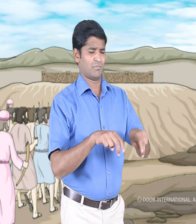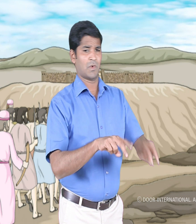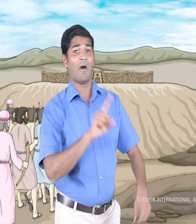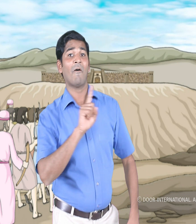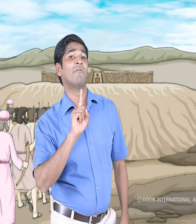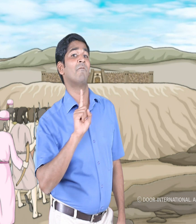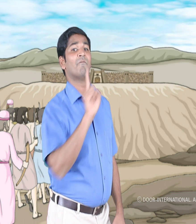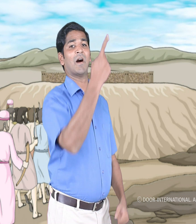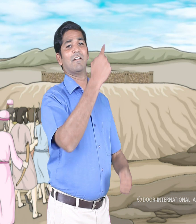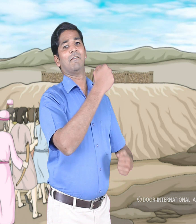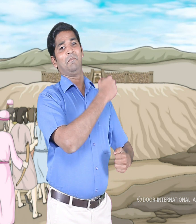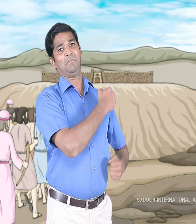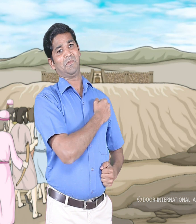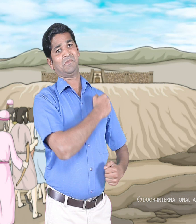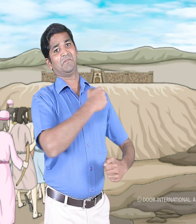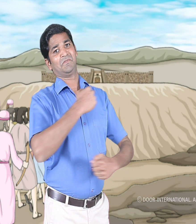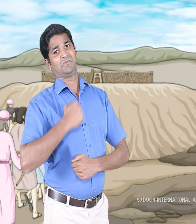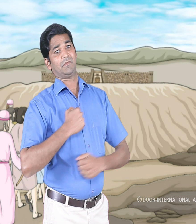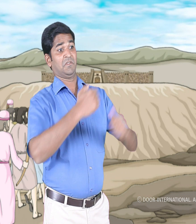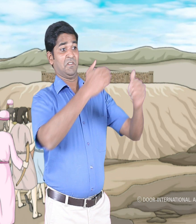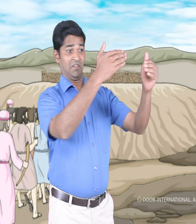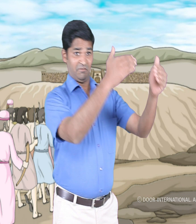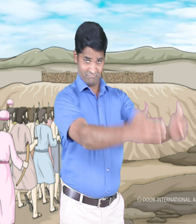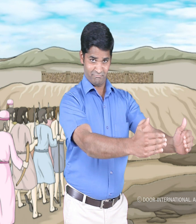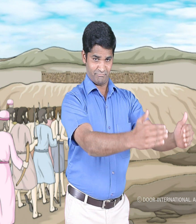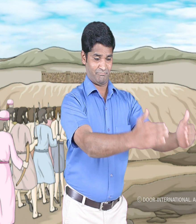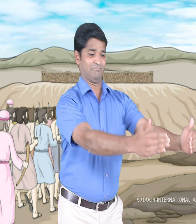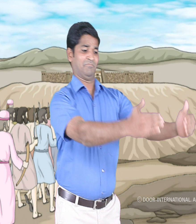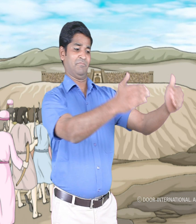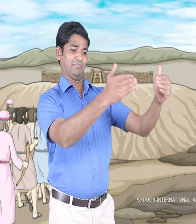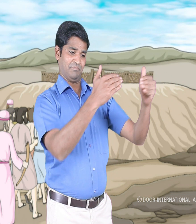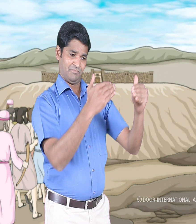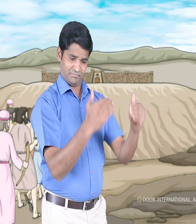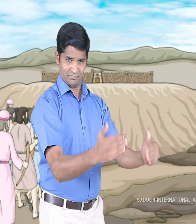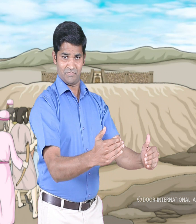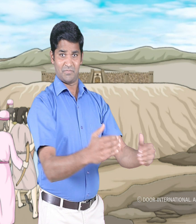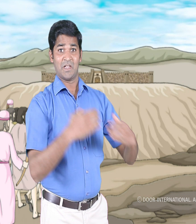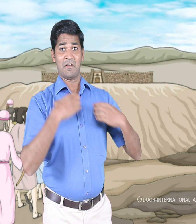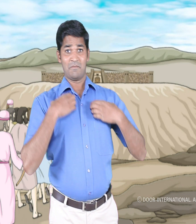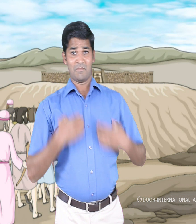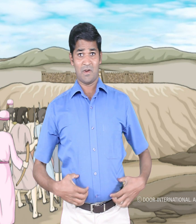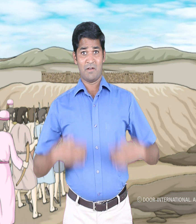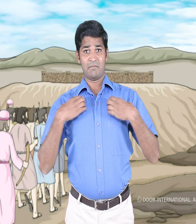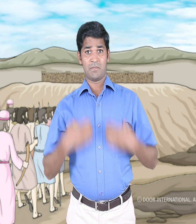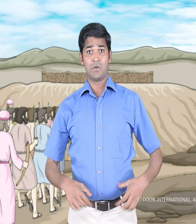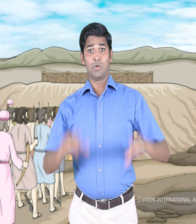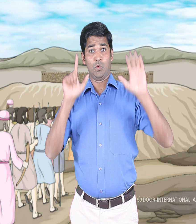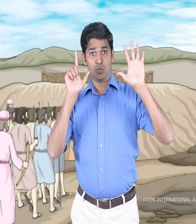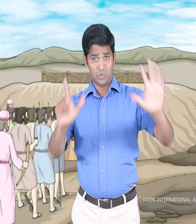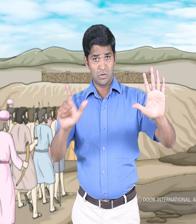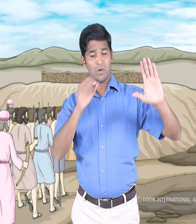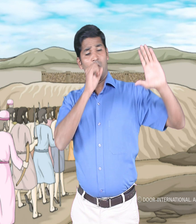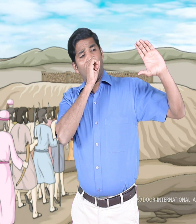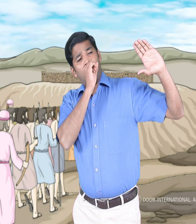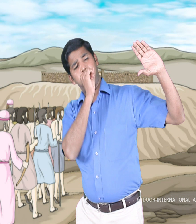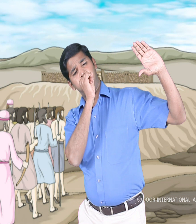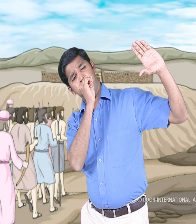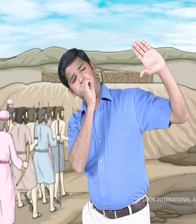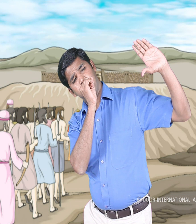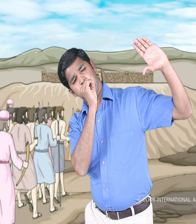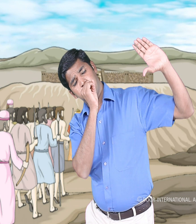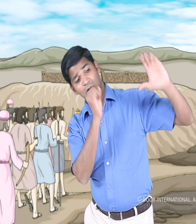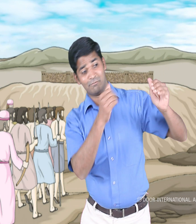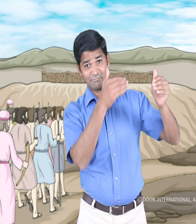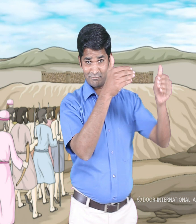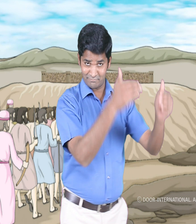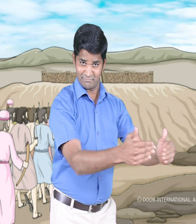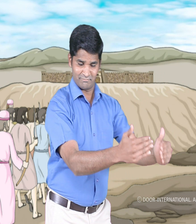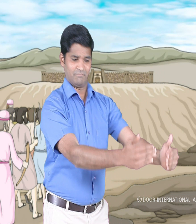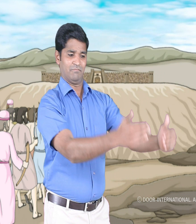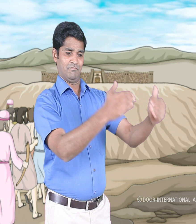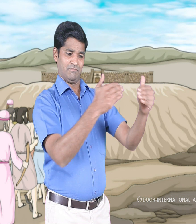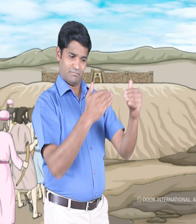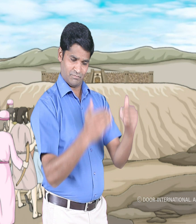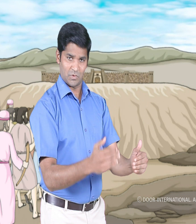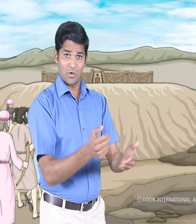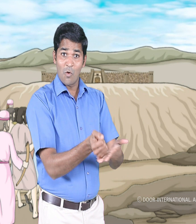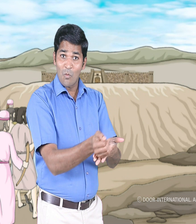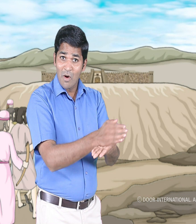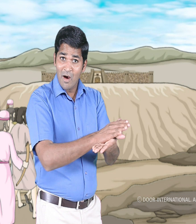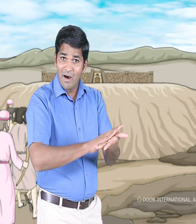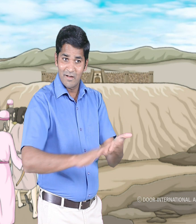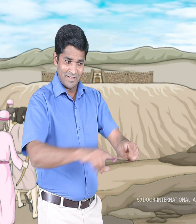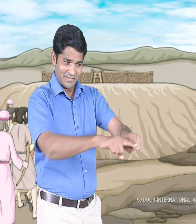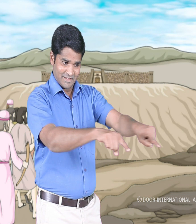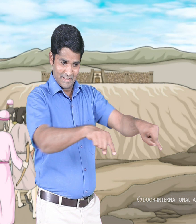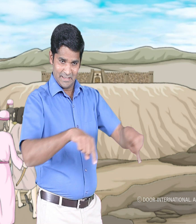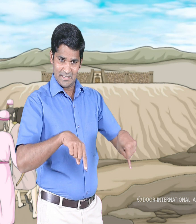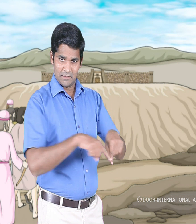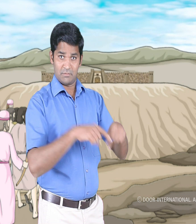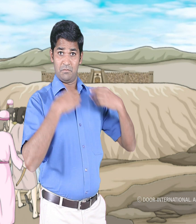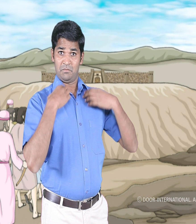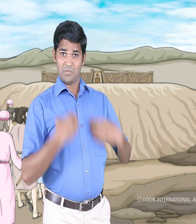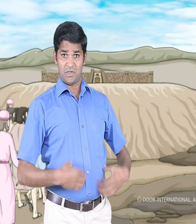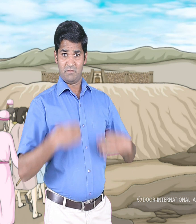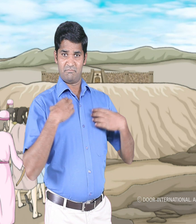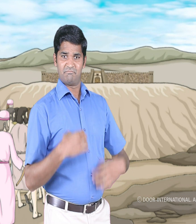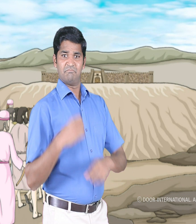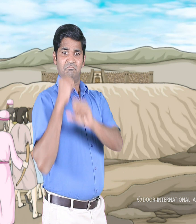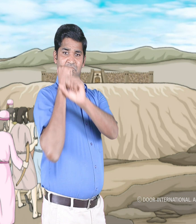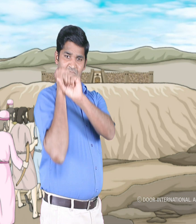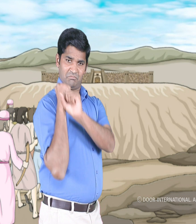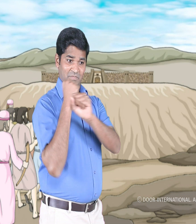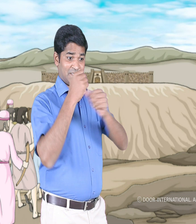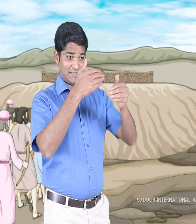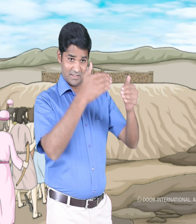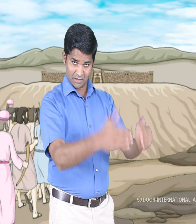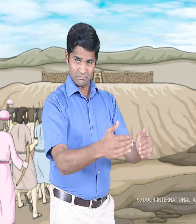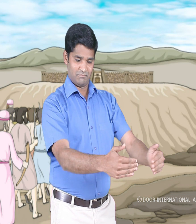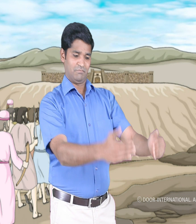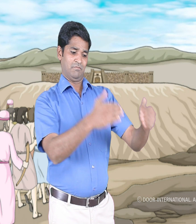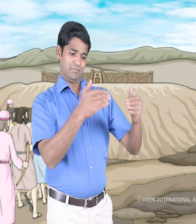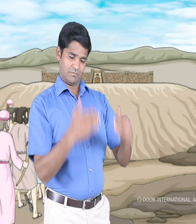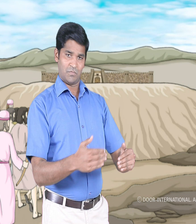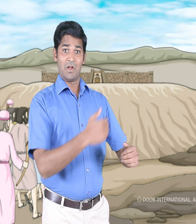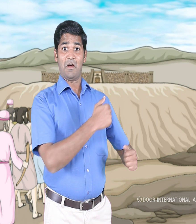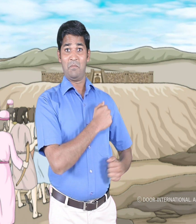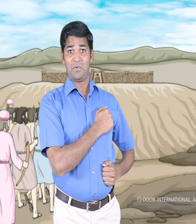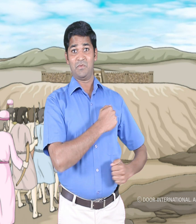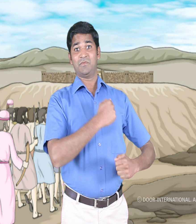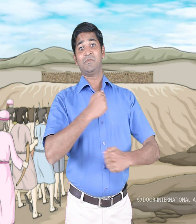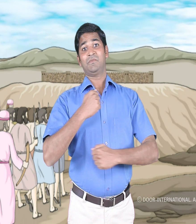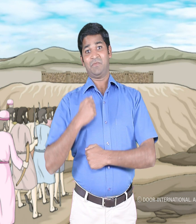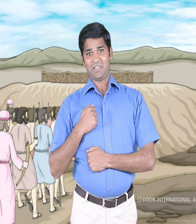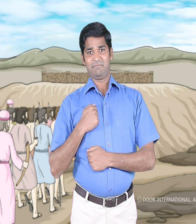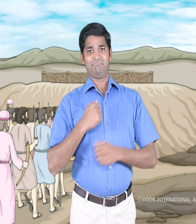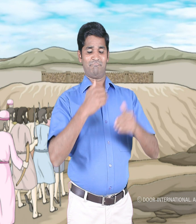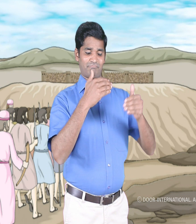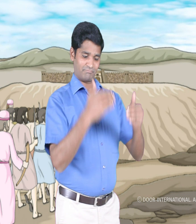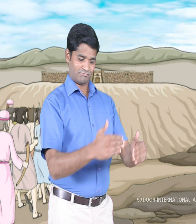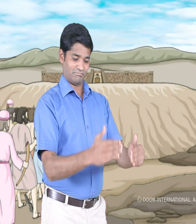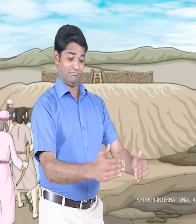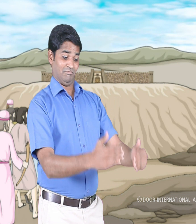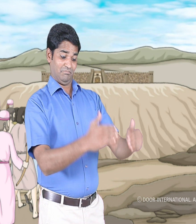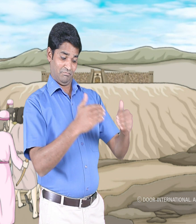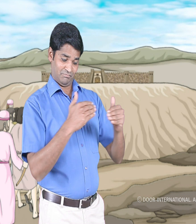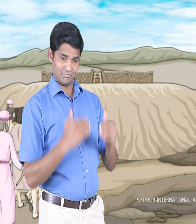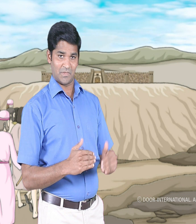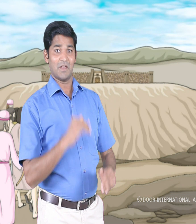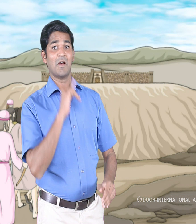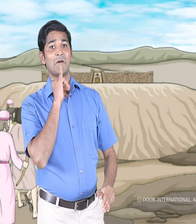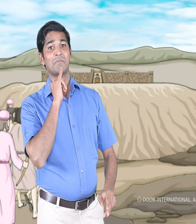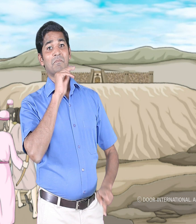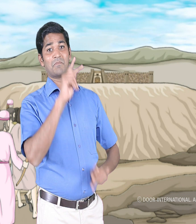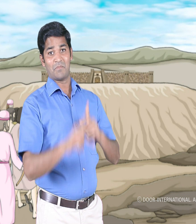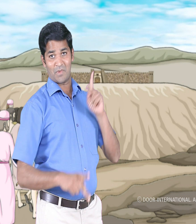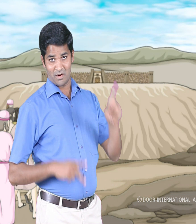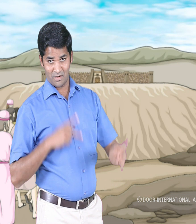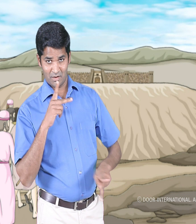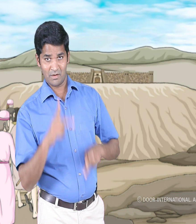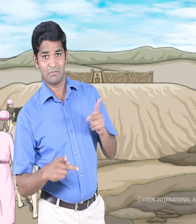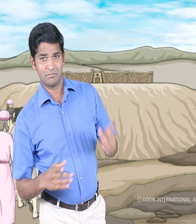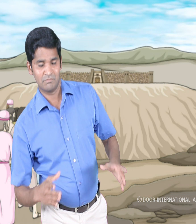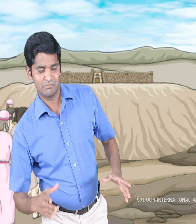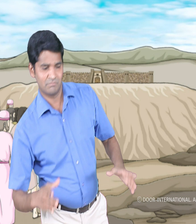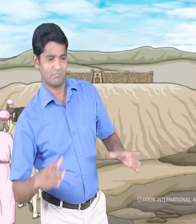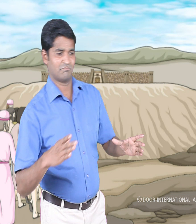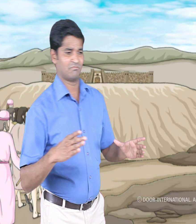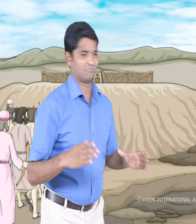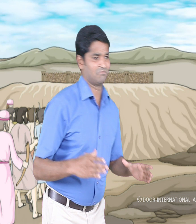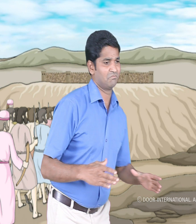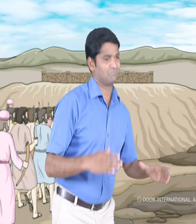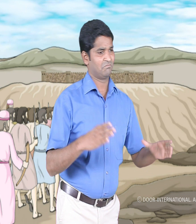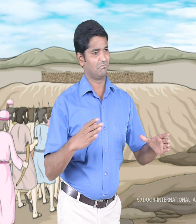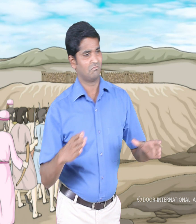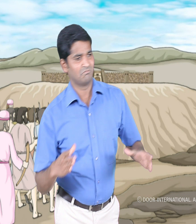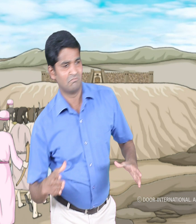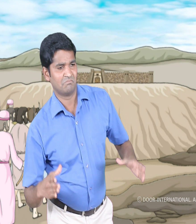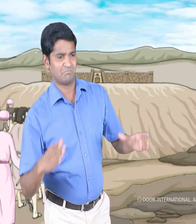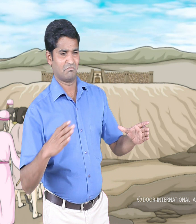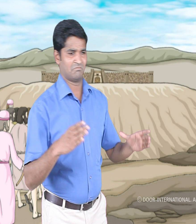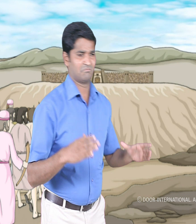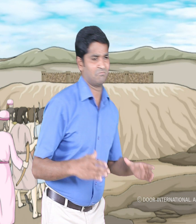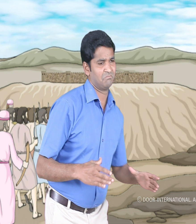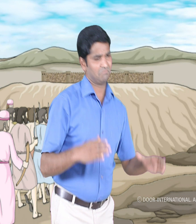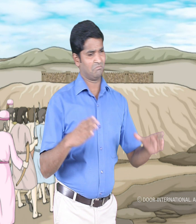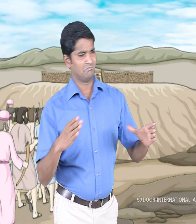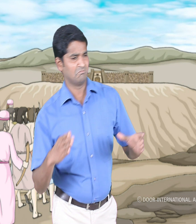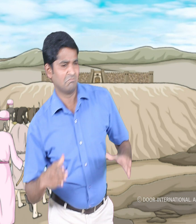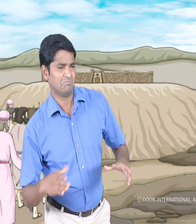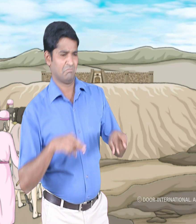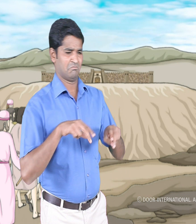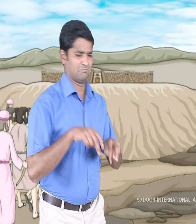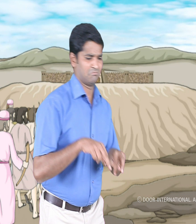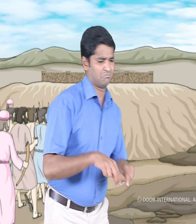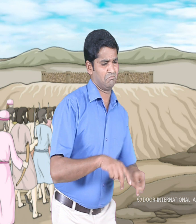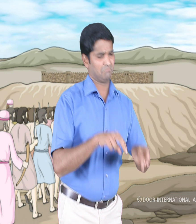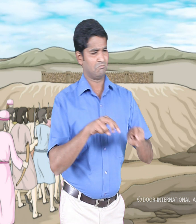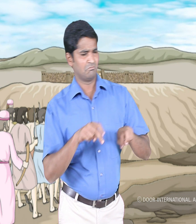While the horns continued to sound, the armed troops marched ahead of the priests who blew the horns, and the rear guard followed the ark.